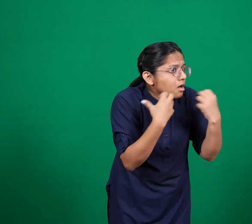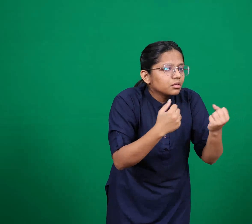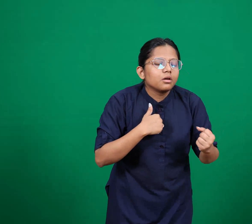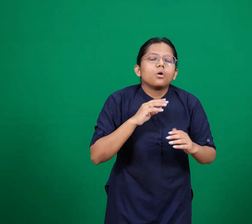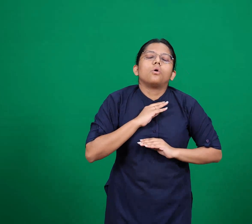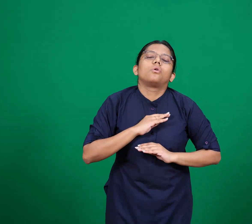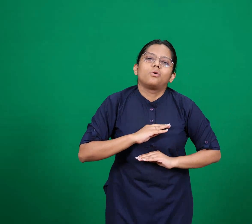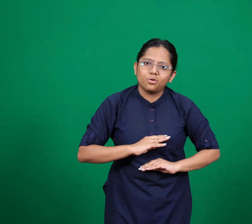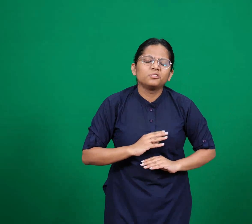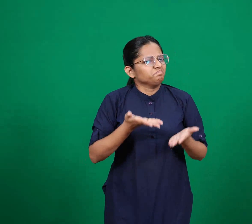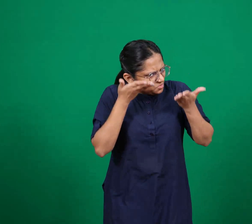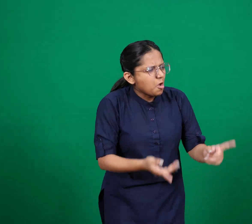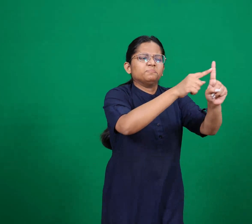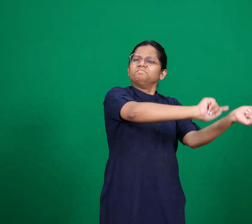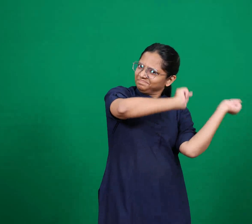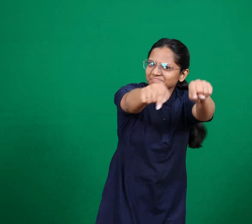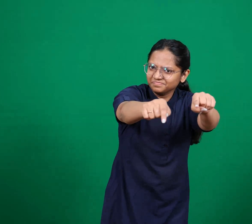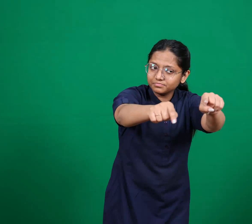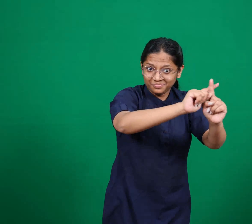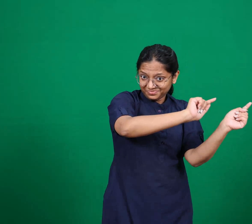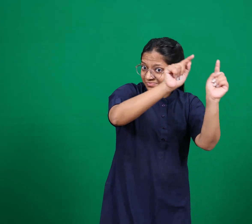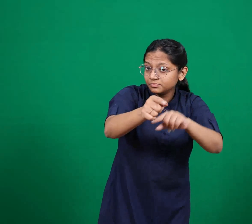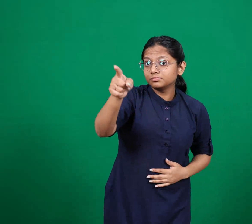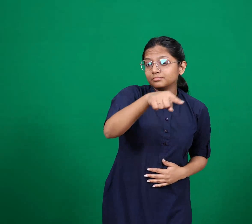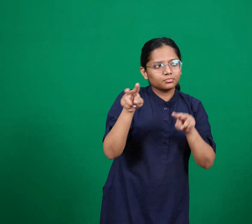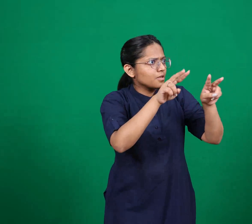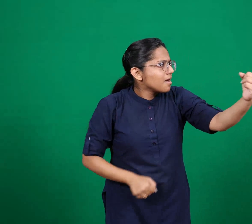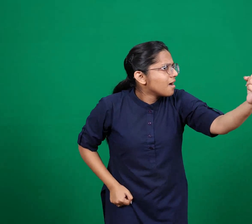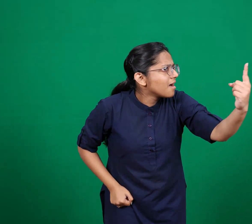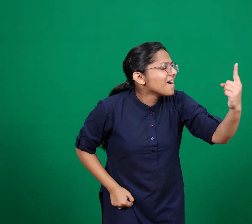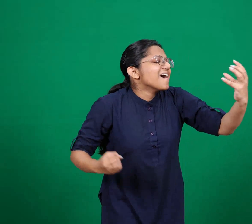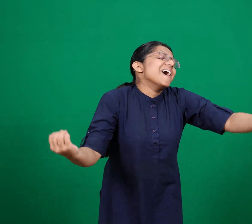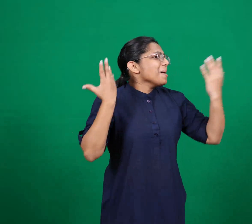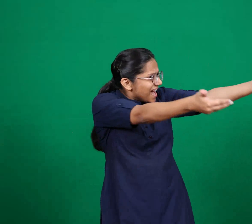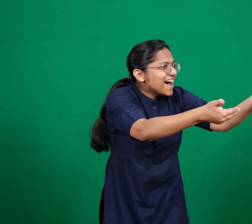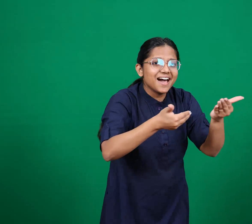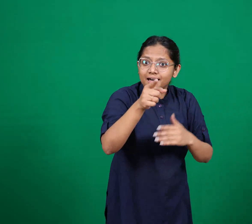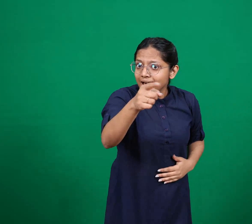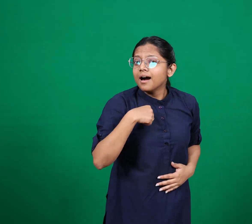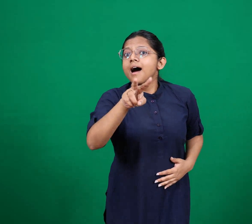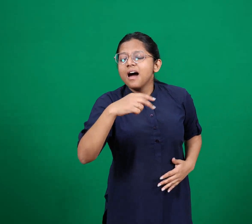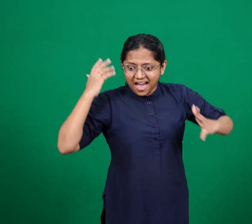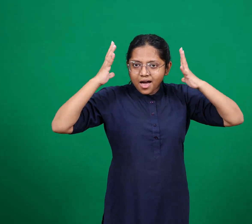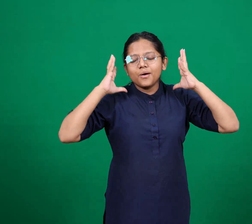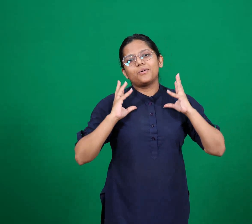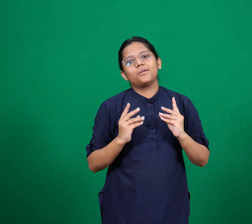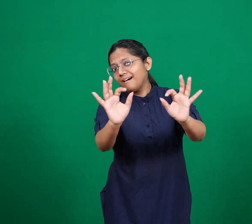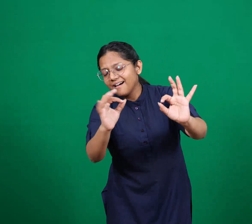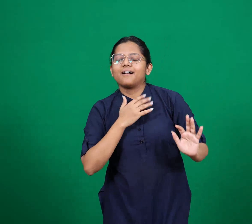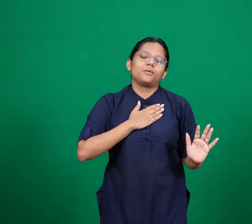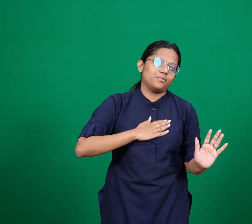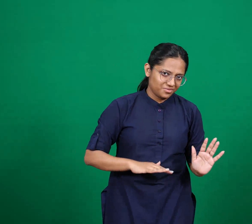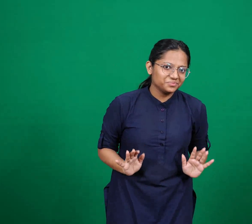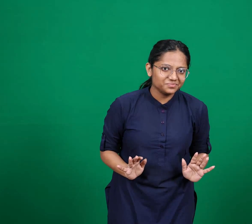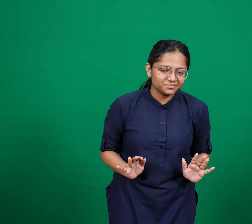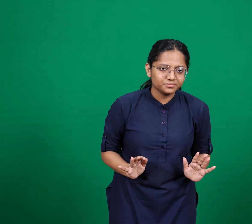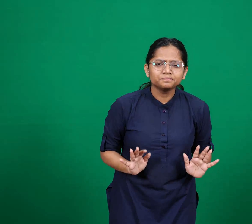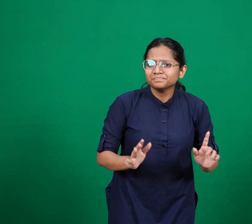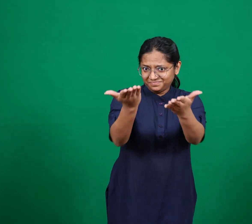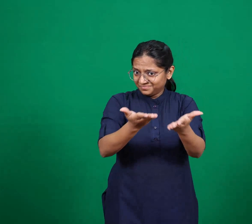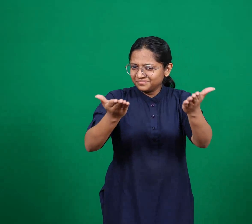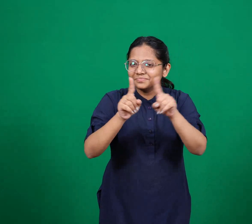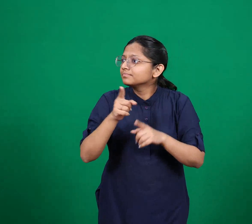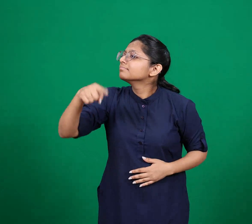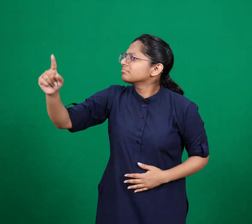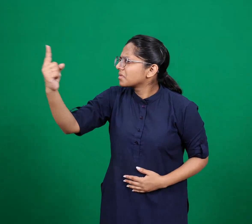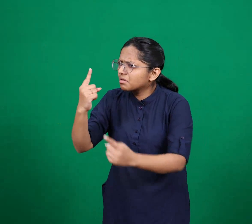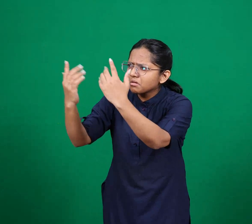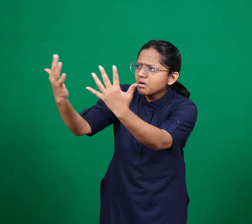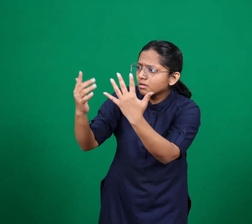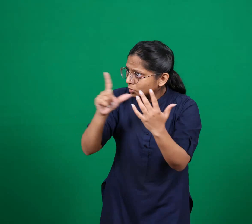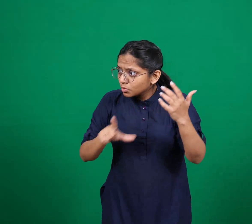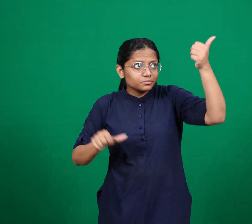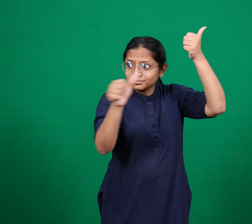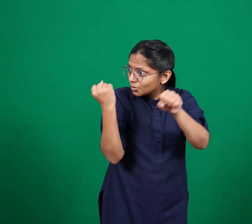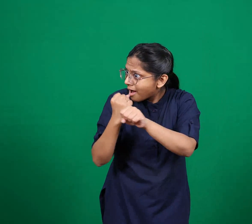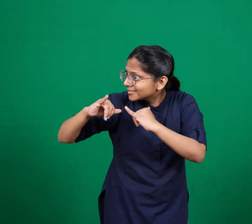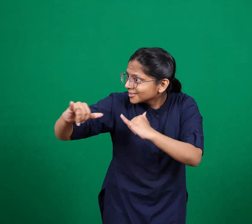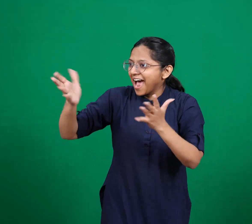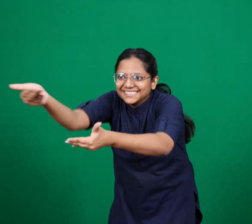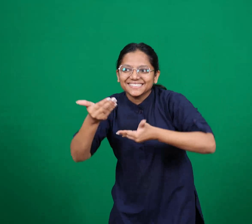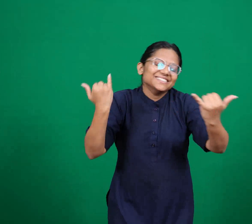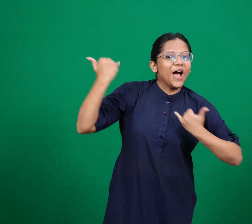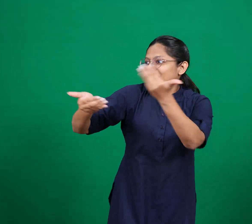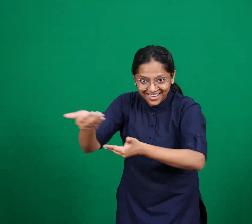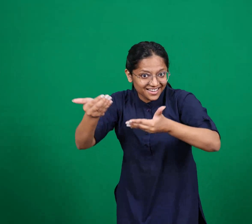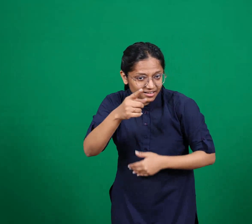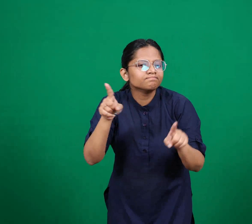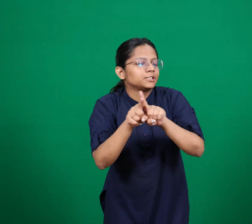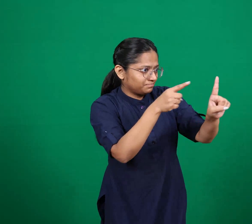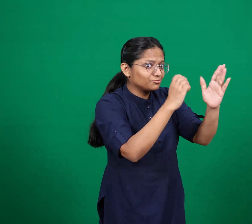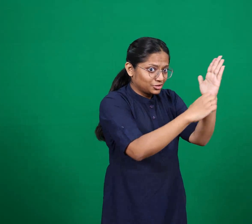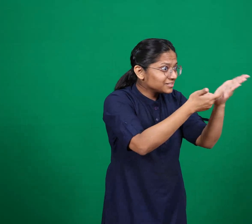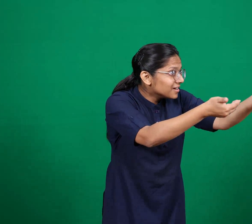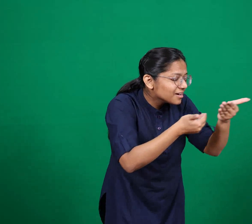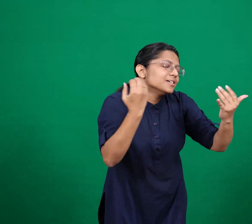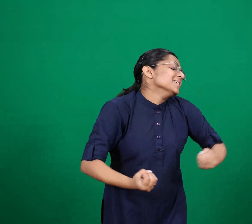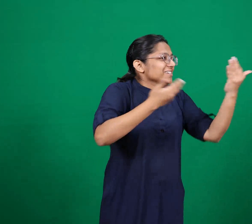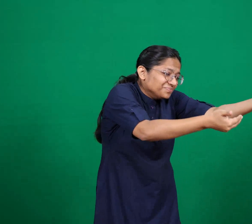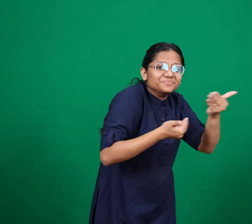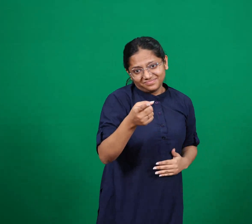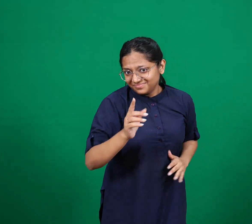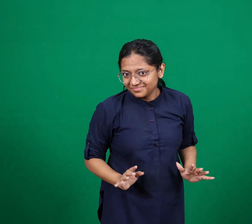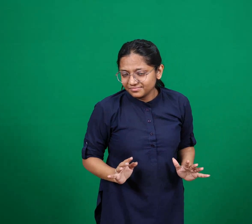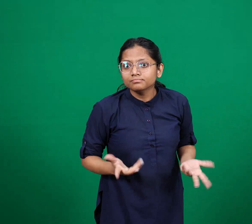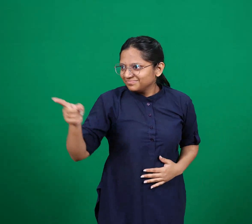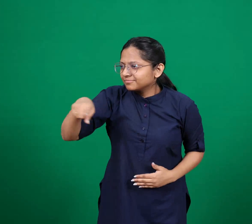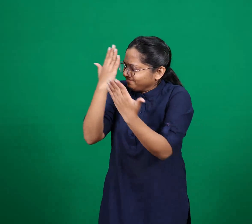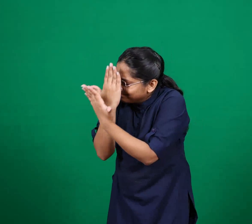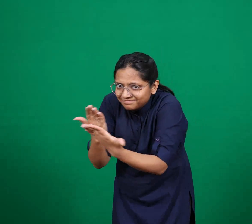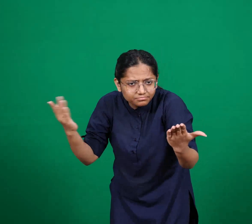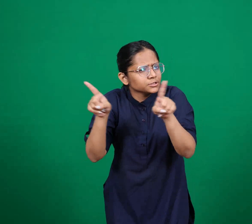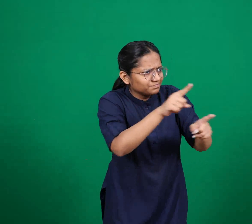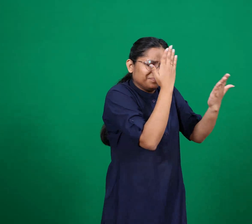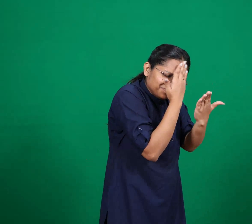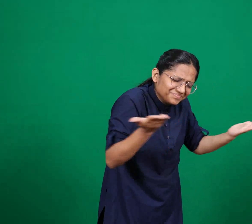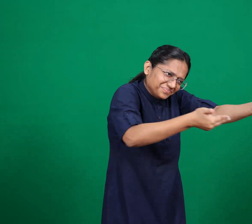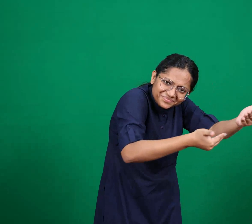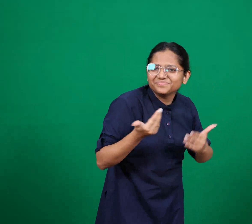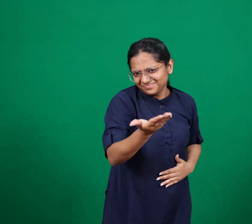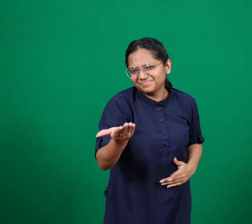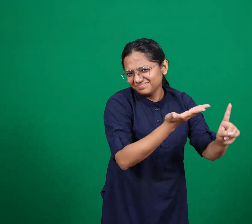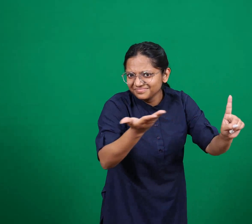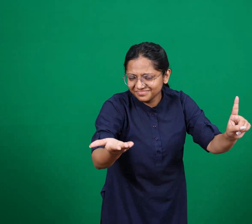Therefore I am all the more eager to send him, so that when you see him again you may rejoice, and I may be less anxious.